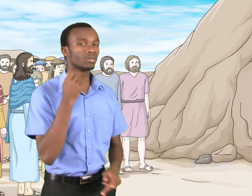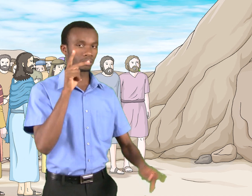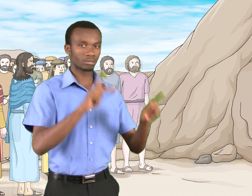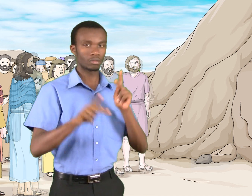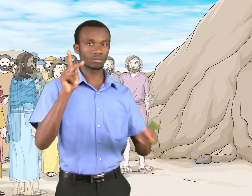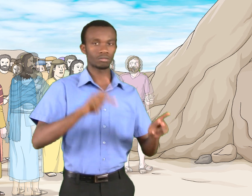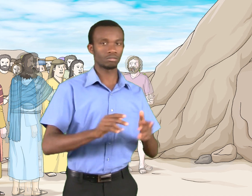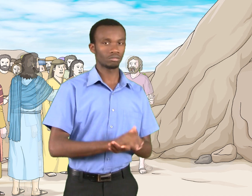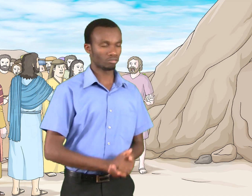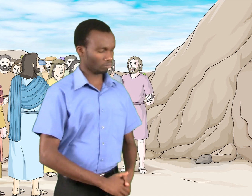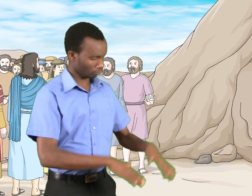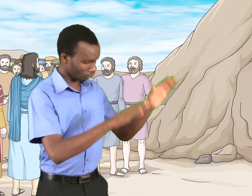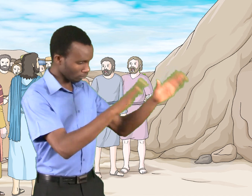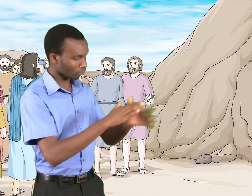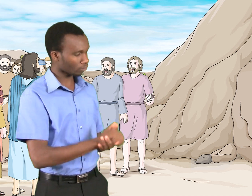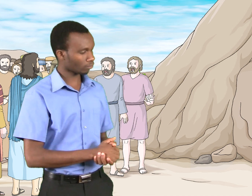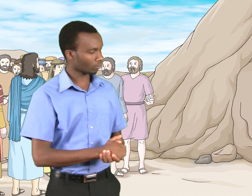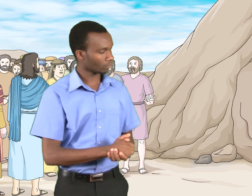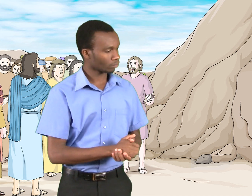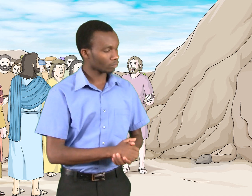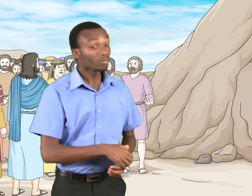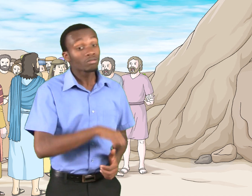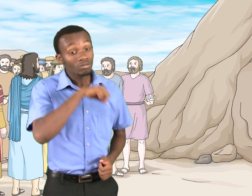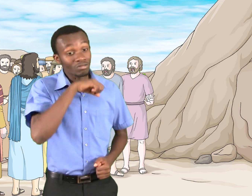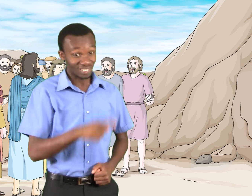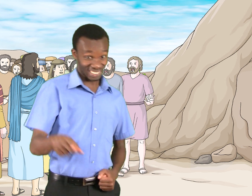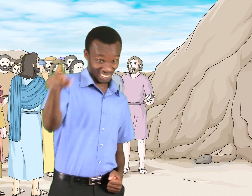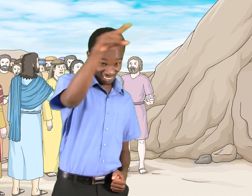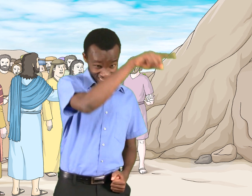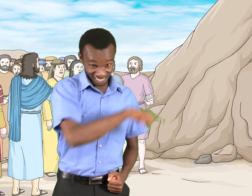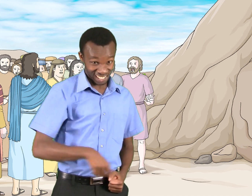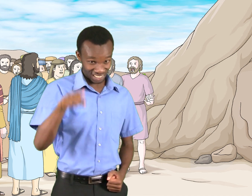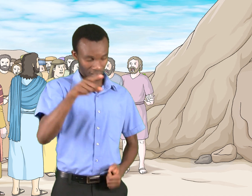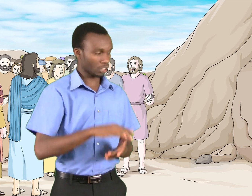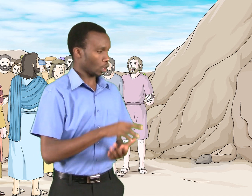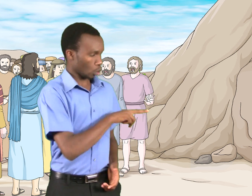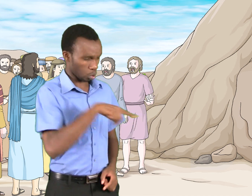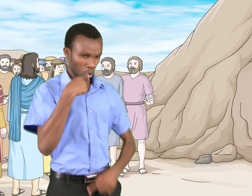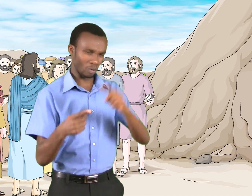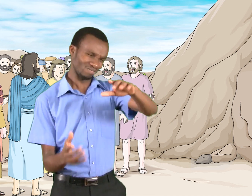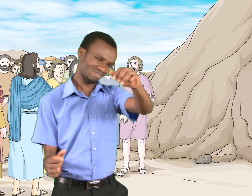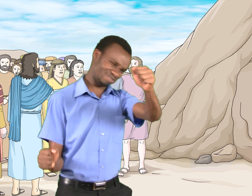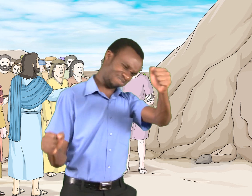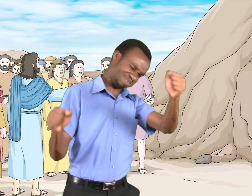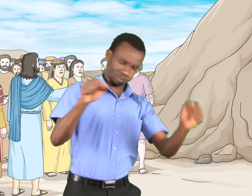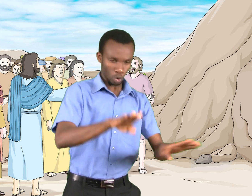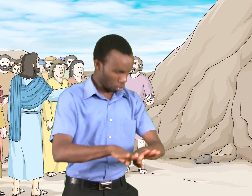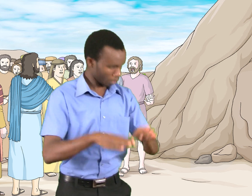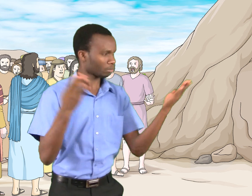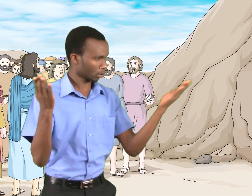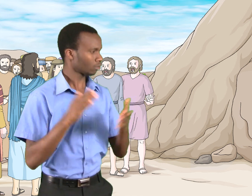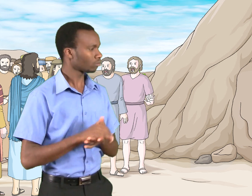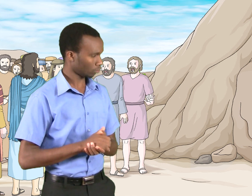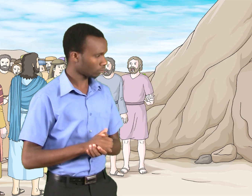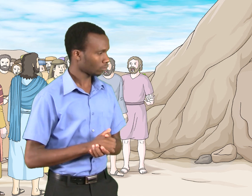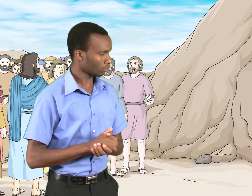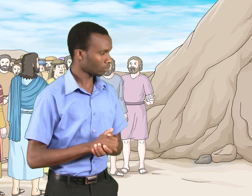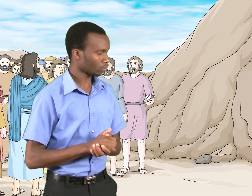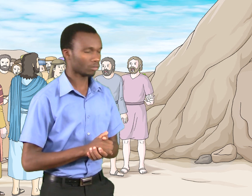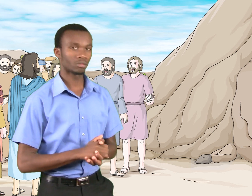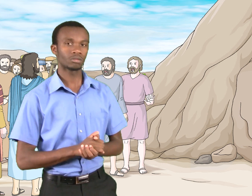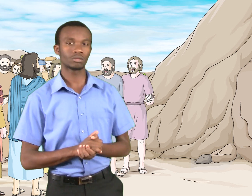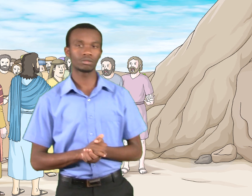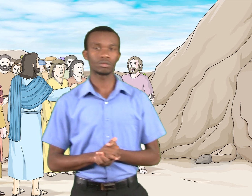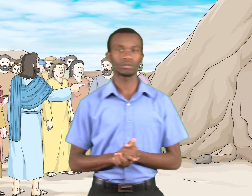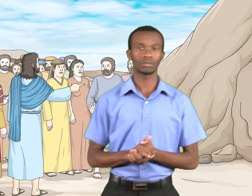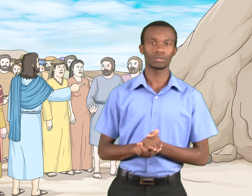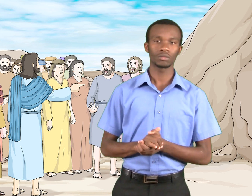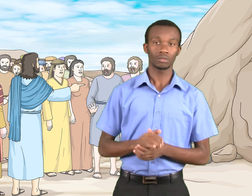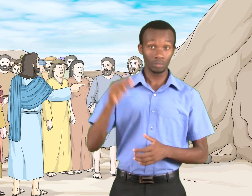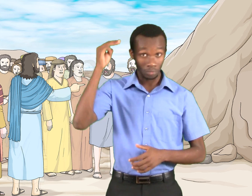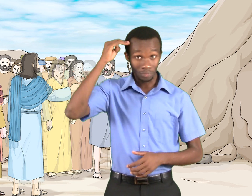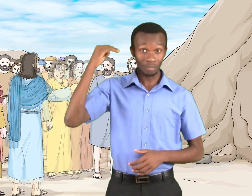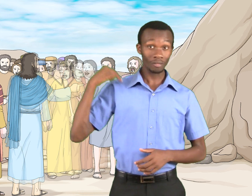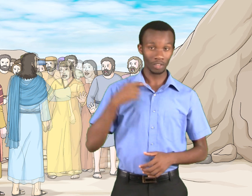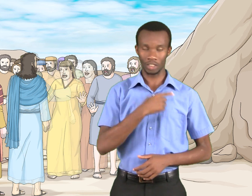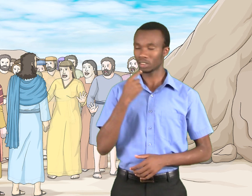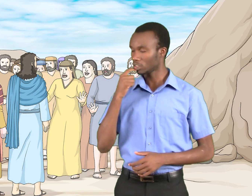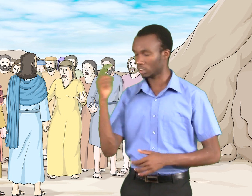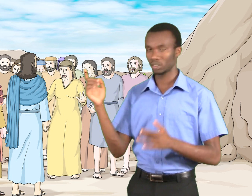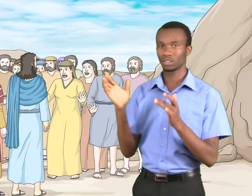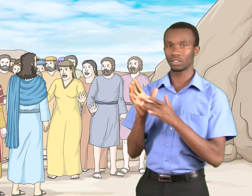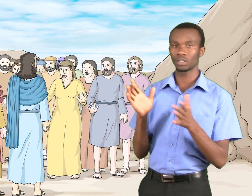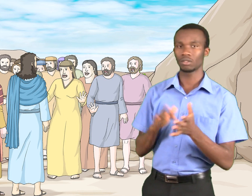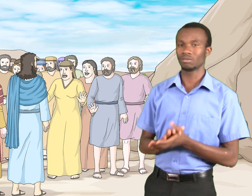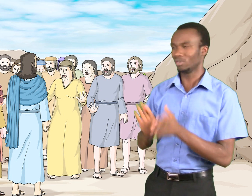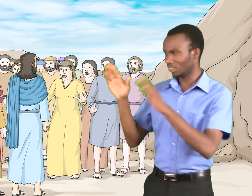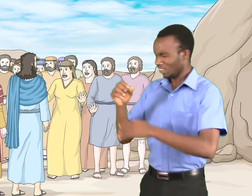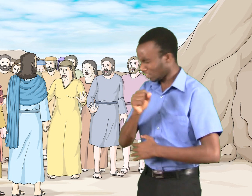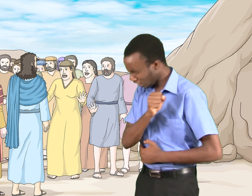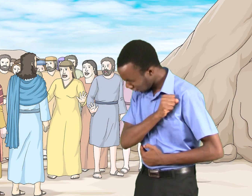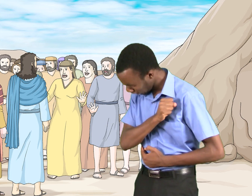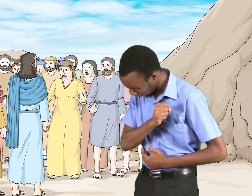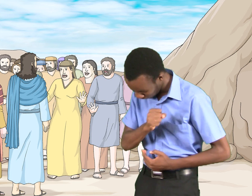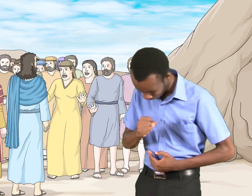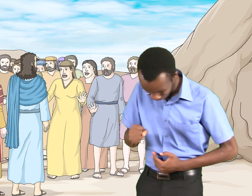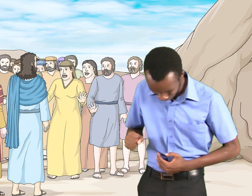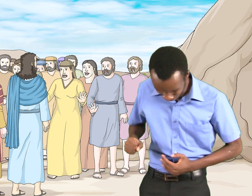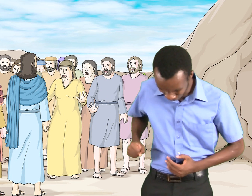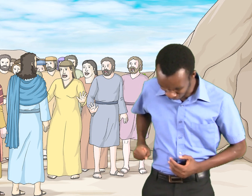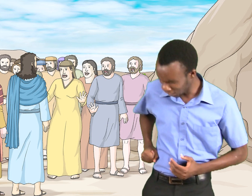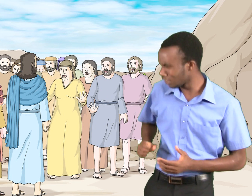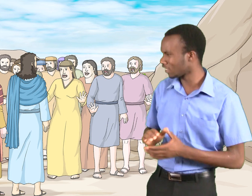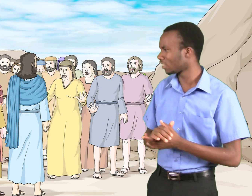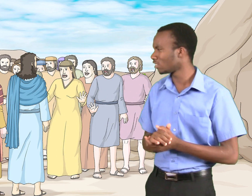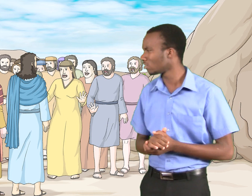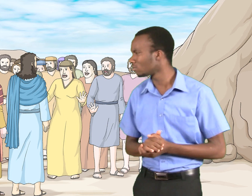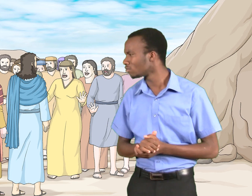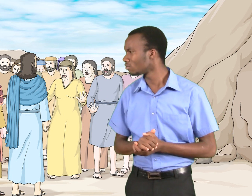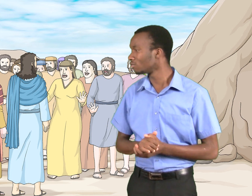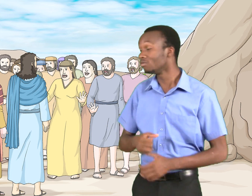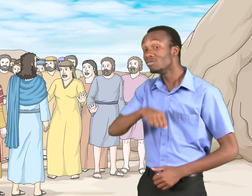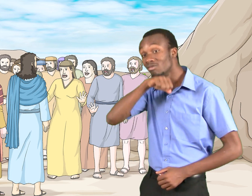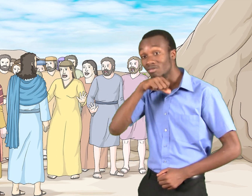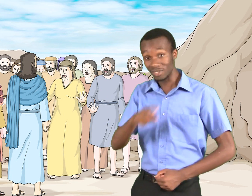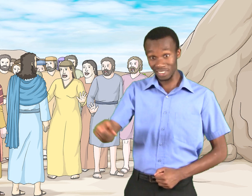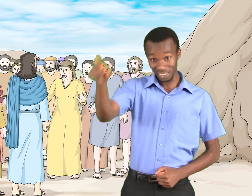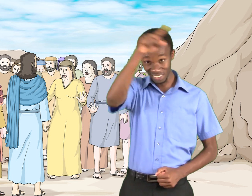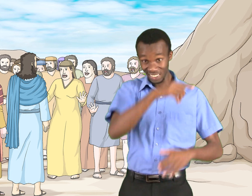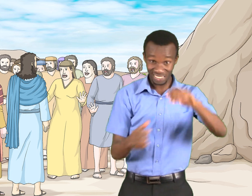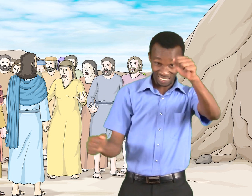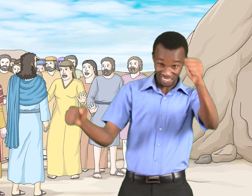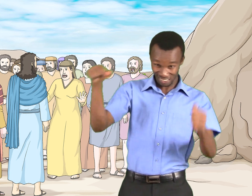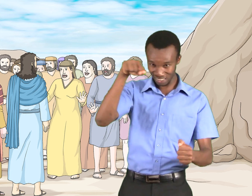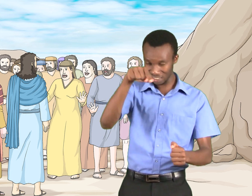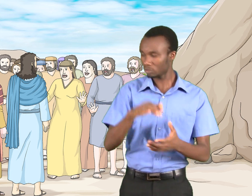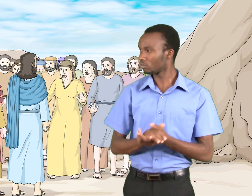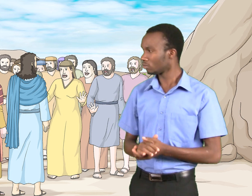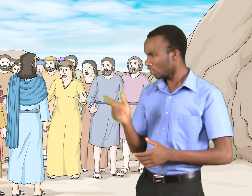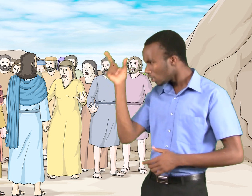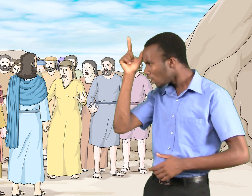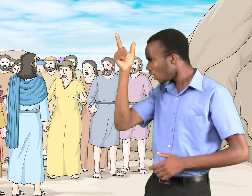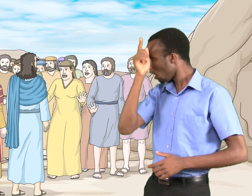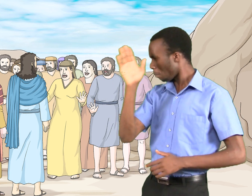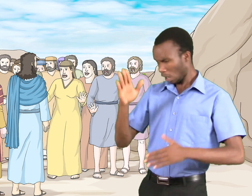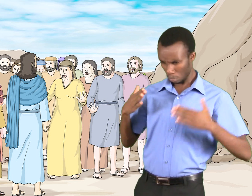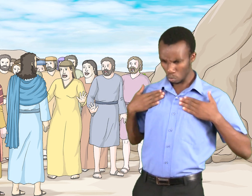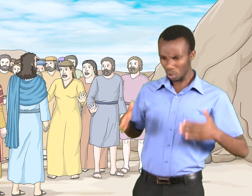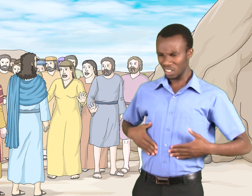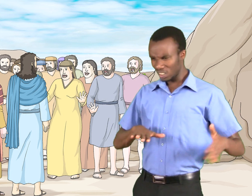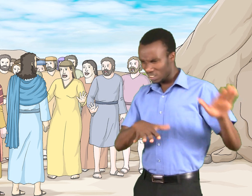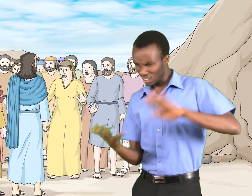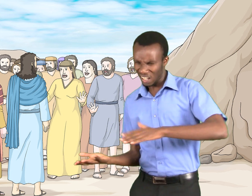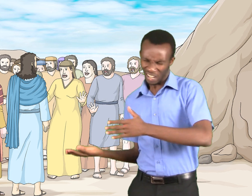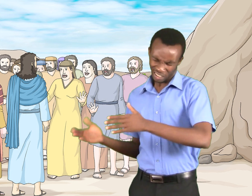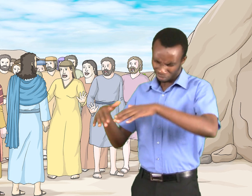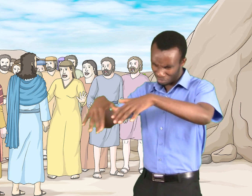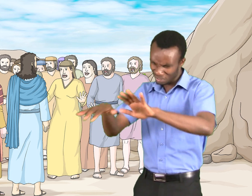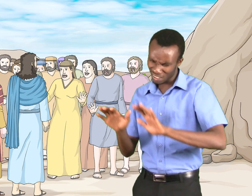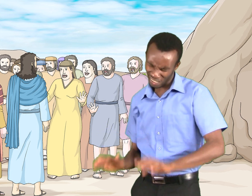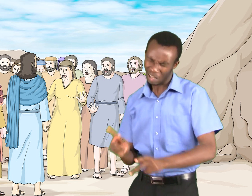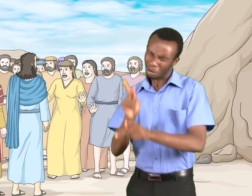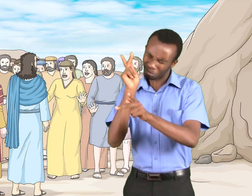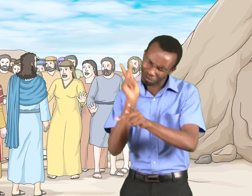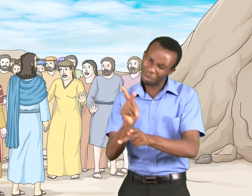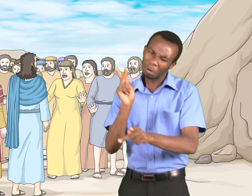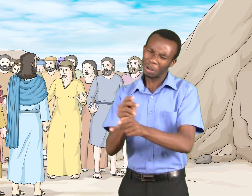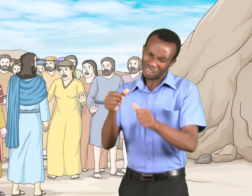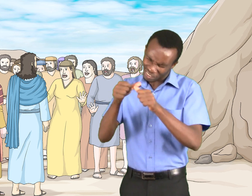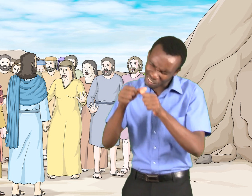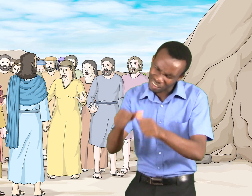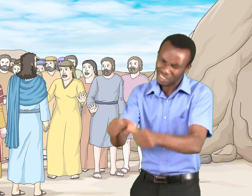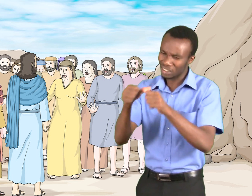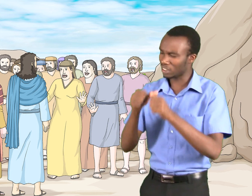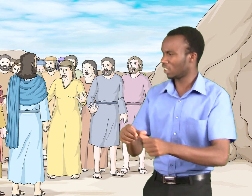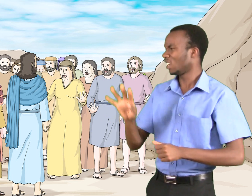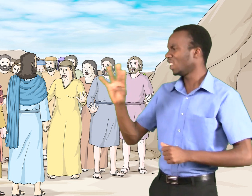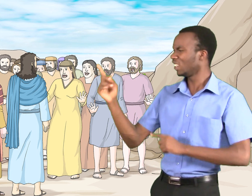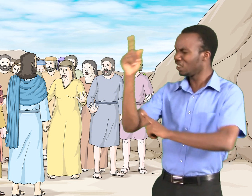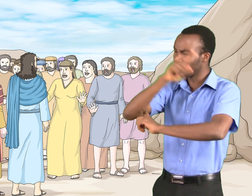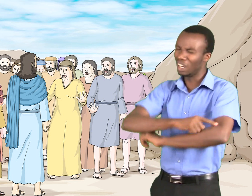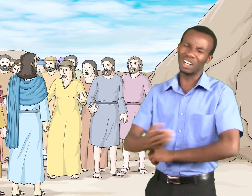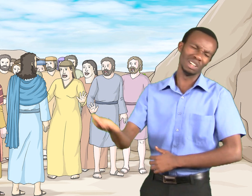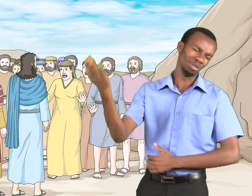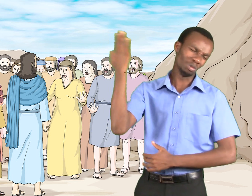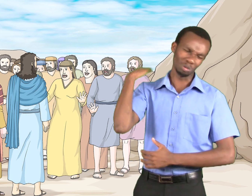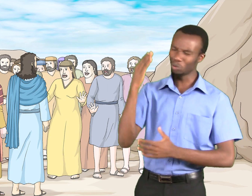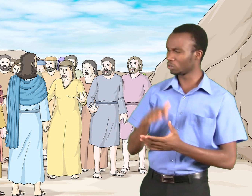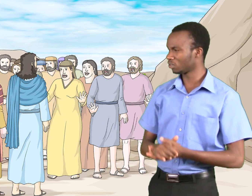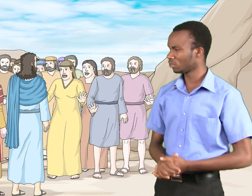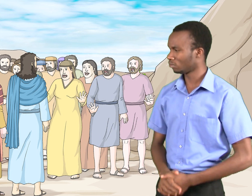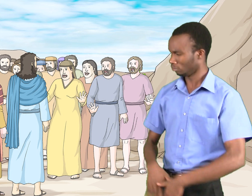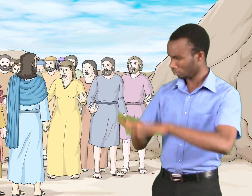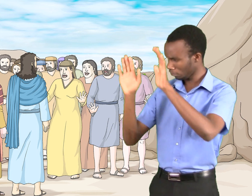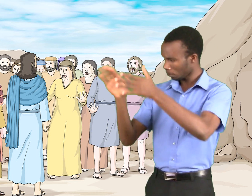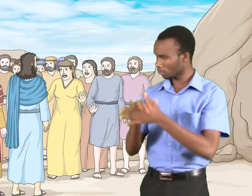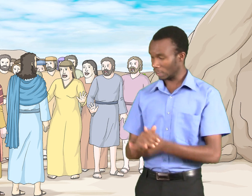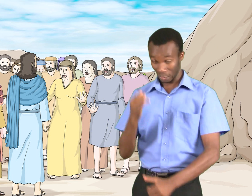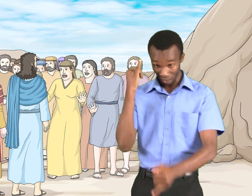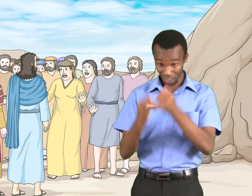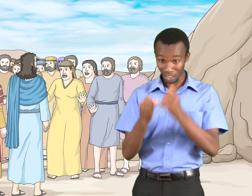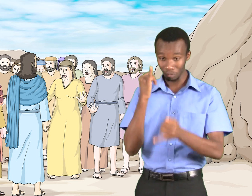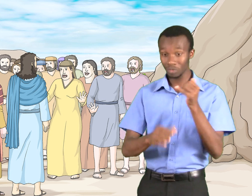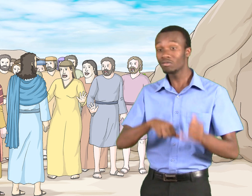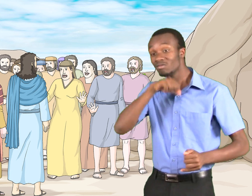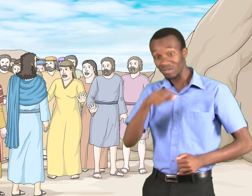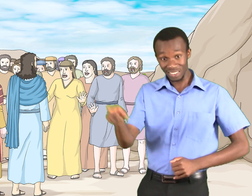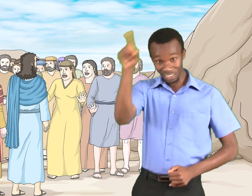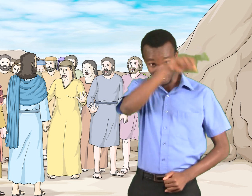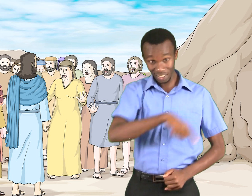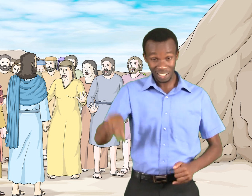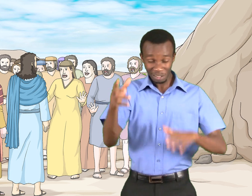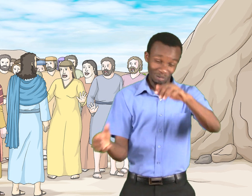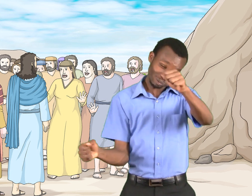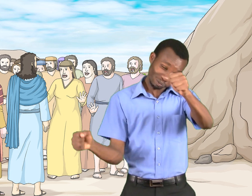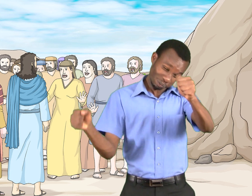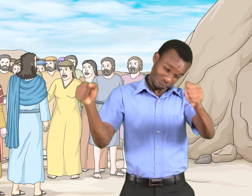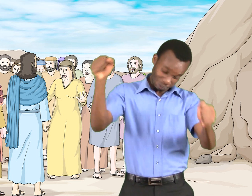“Take away the stone,” Jesus said. “Lord, by now he stinks,” said Martha, the sister of the dead man.